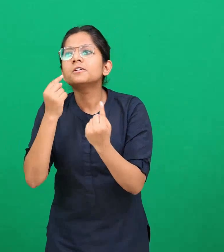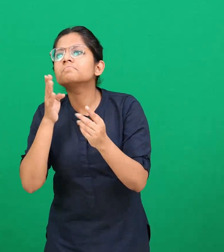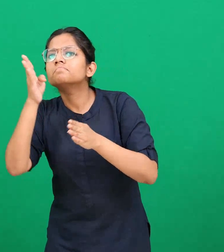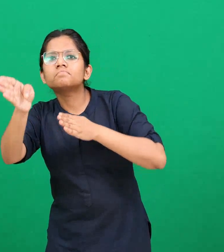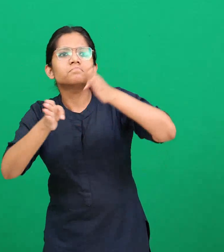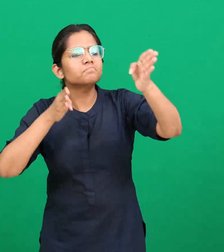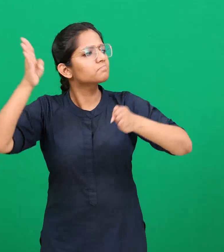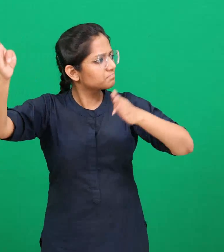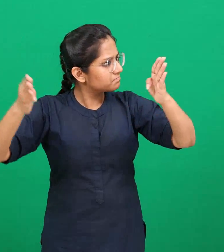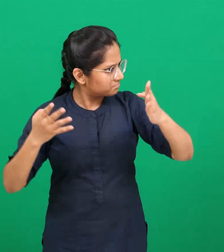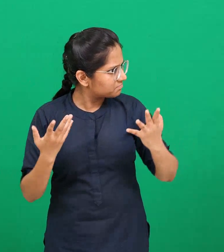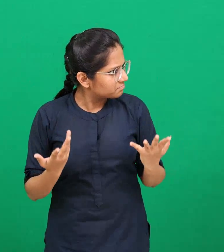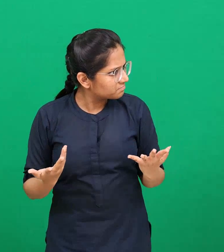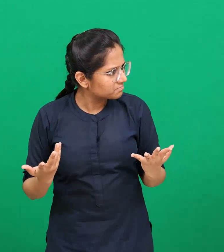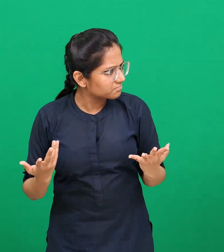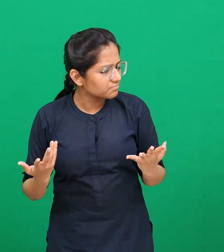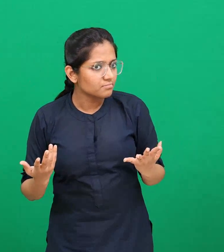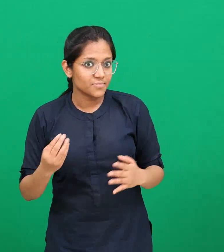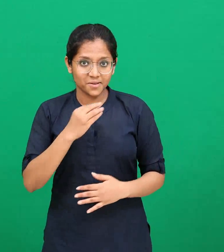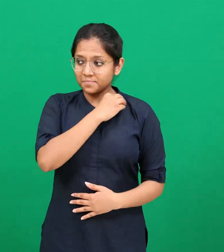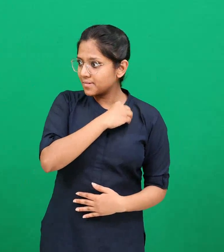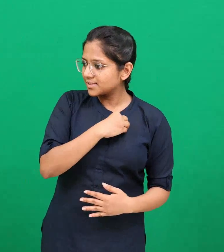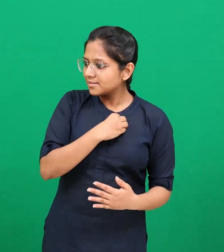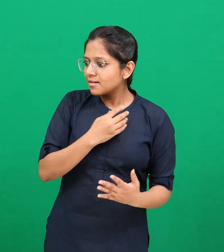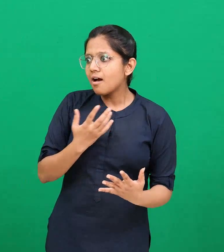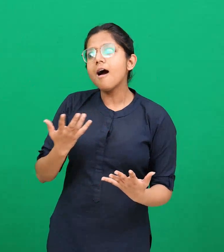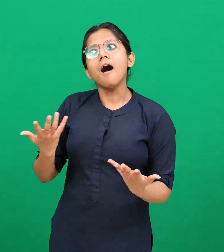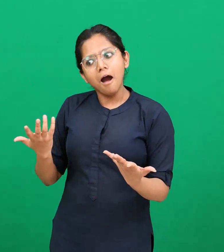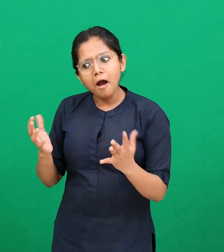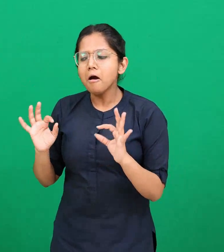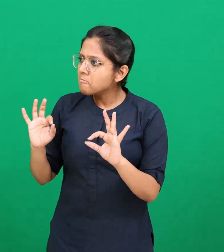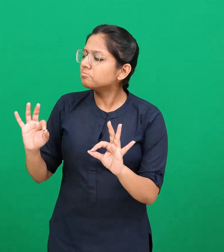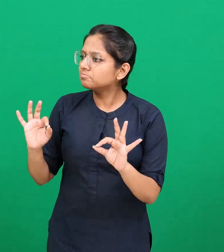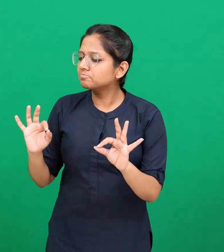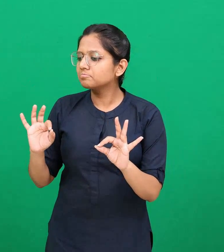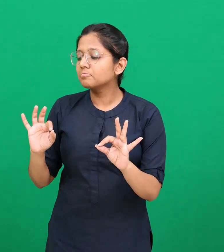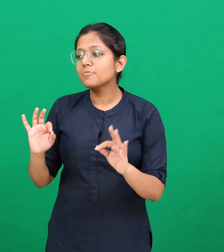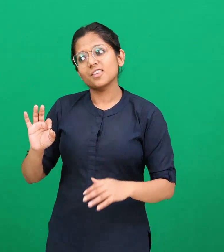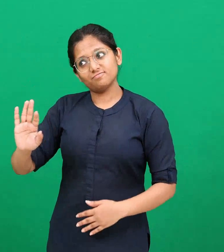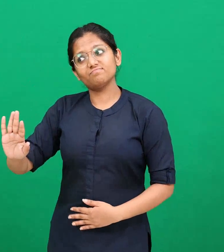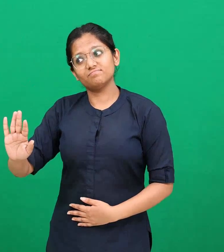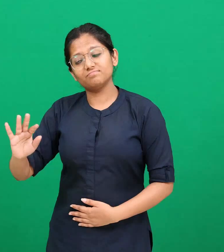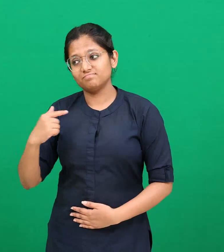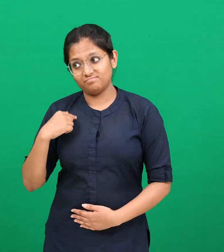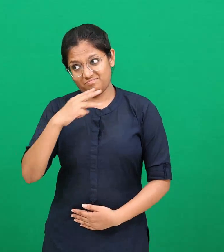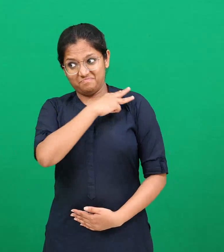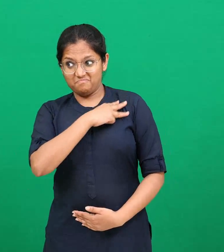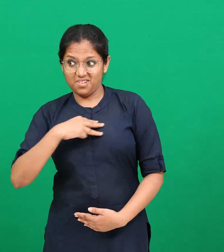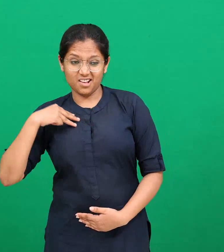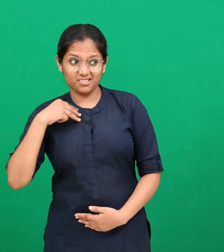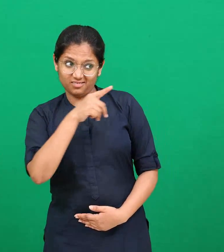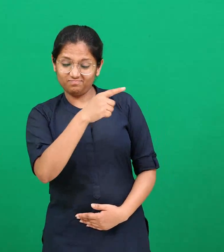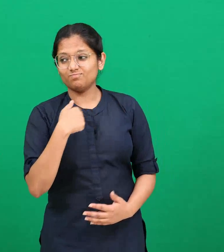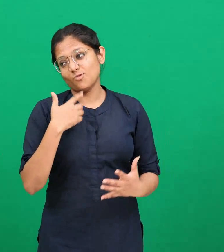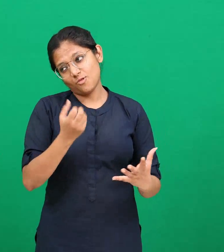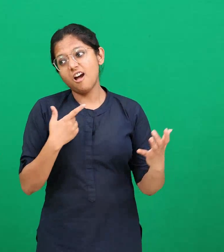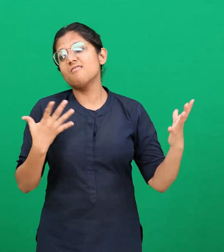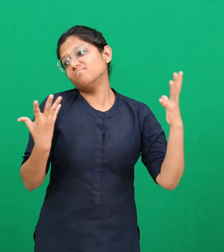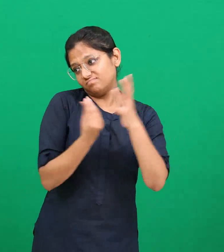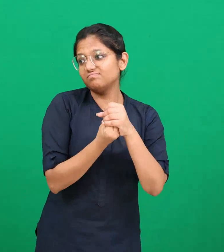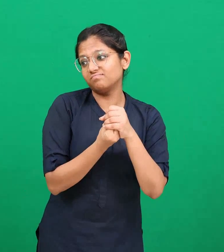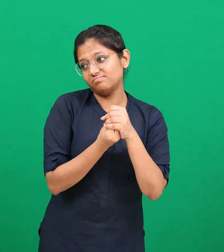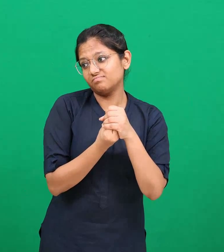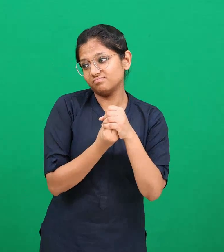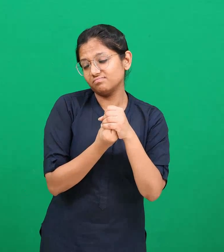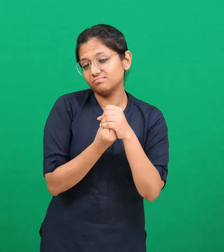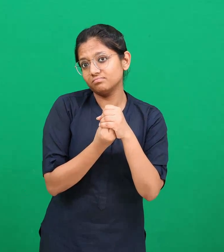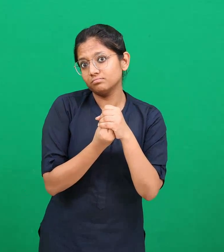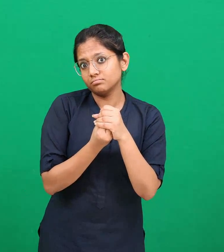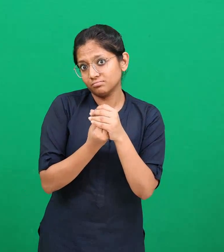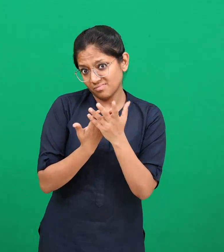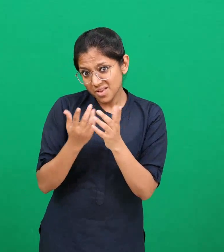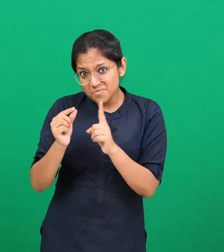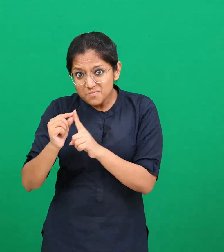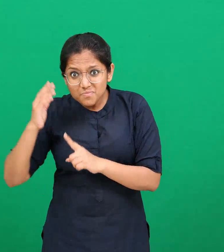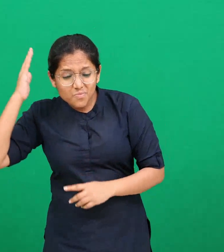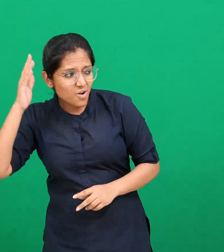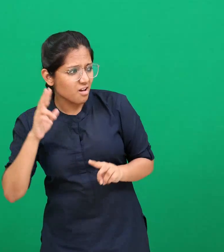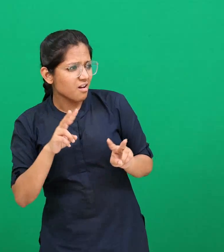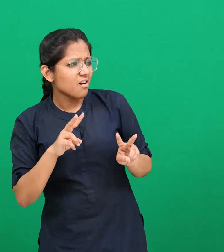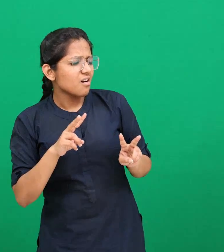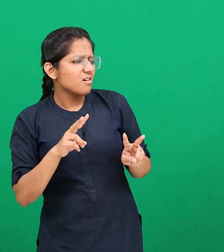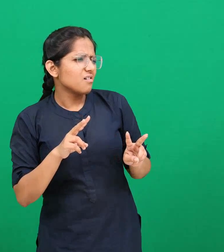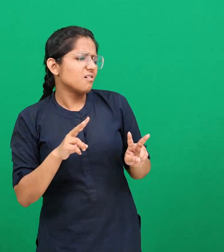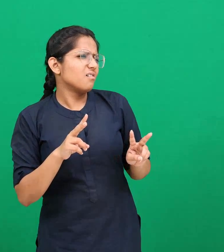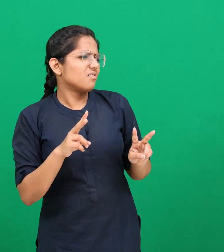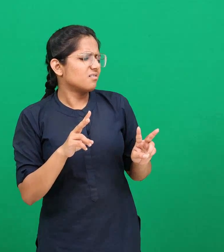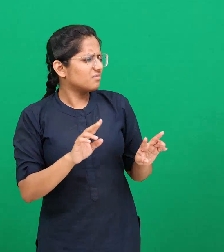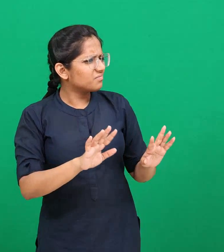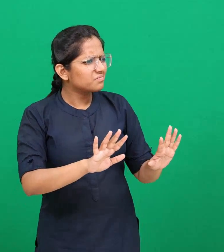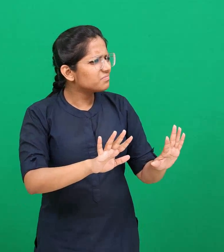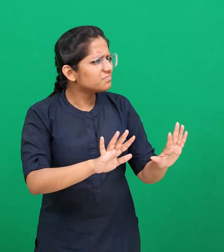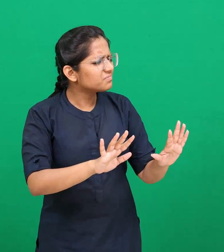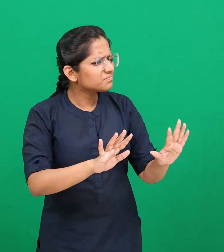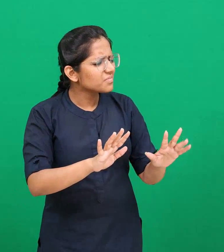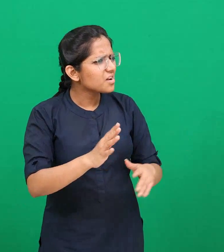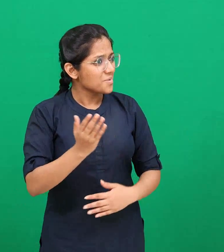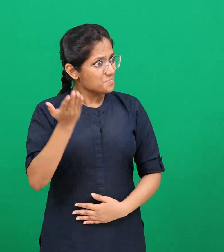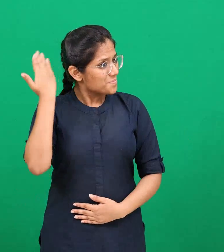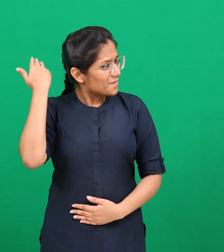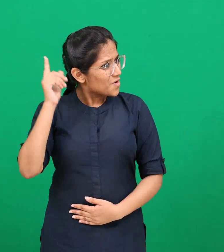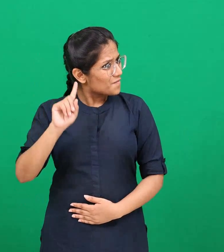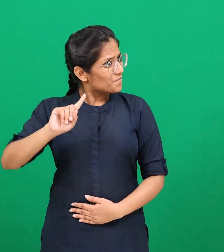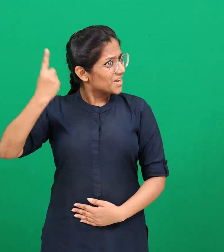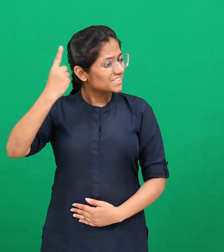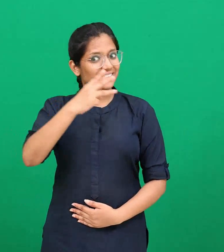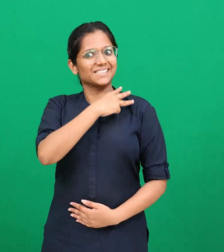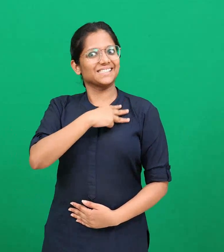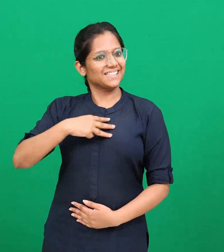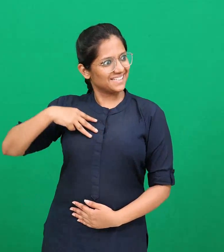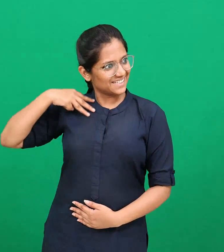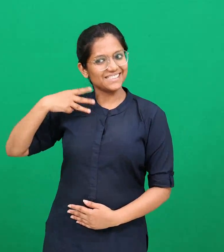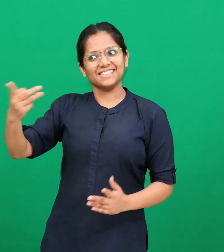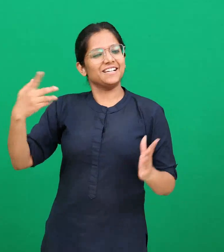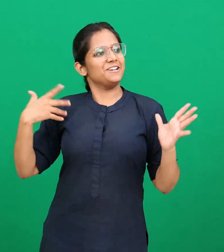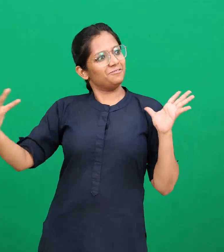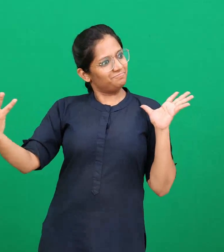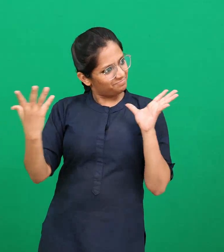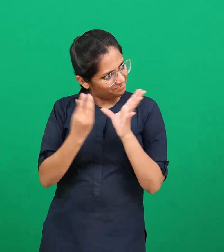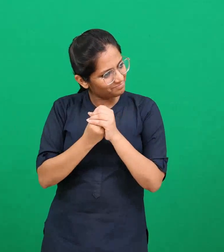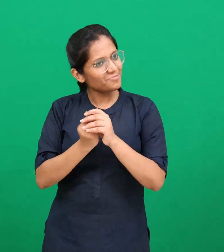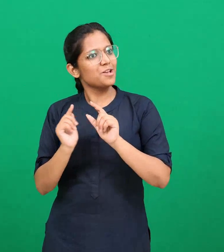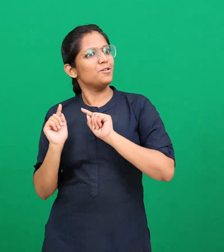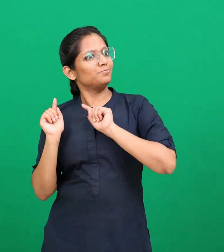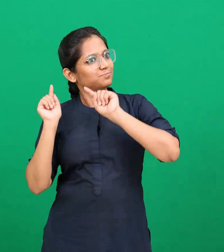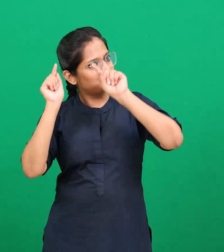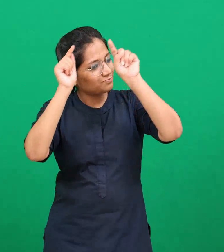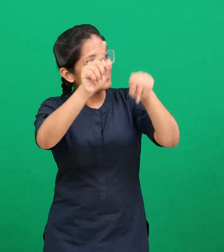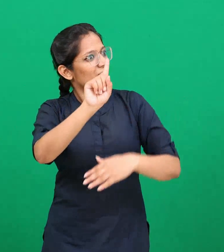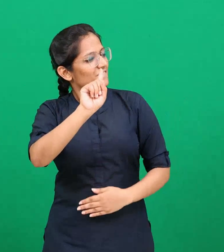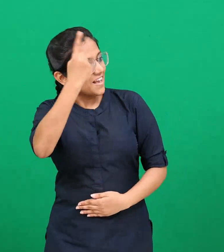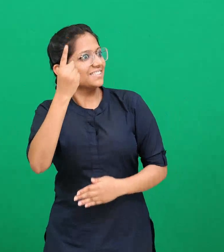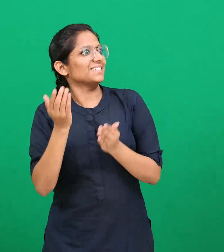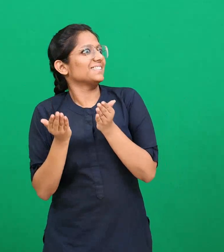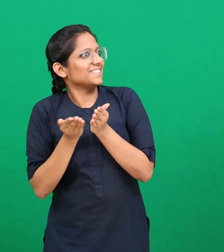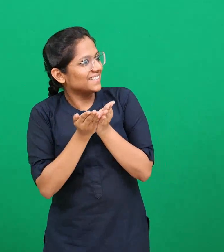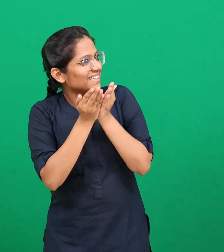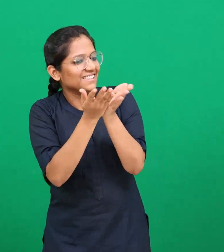Barnabas wanted to take John, also called Mark.